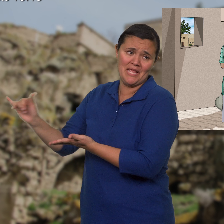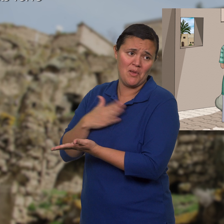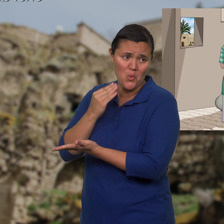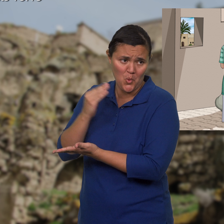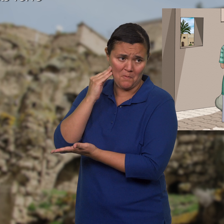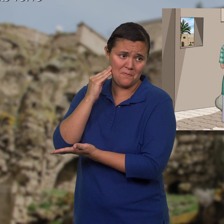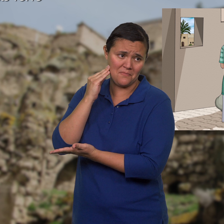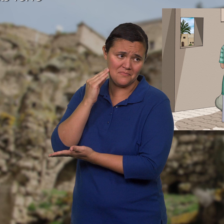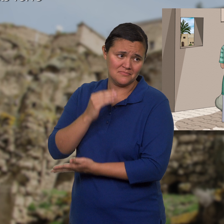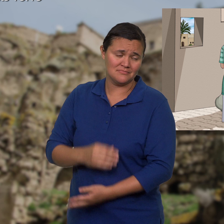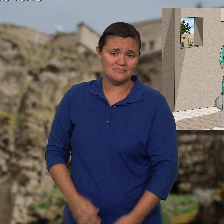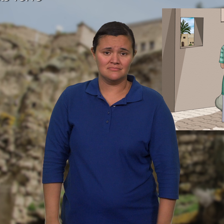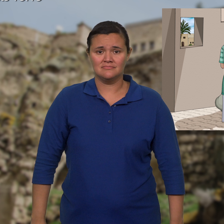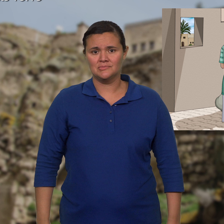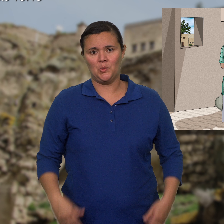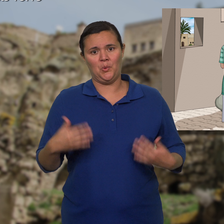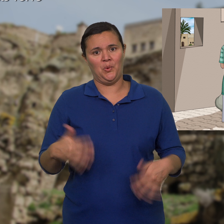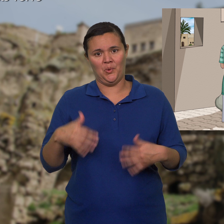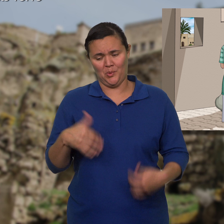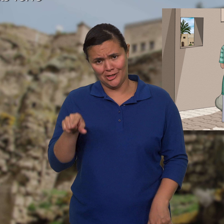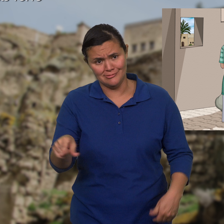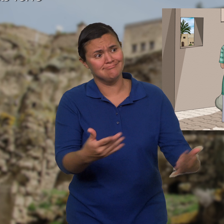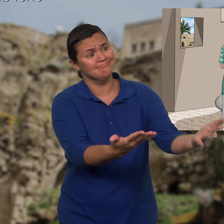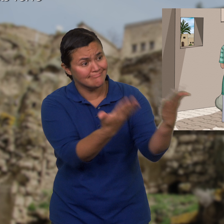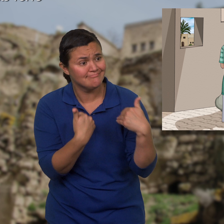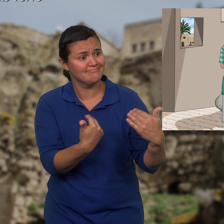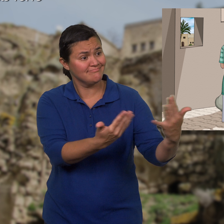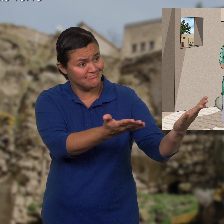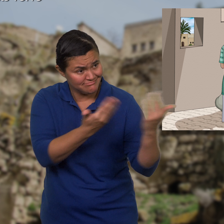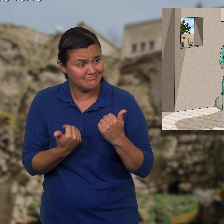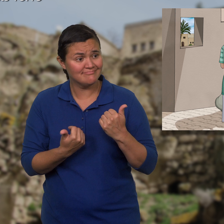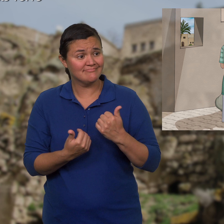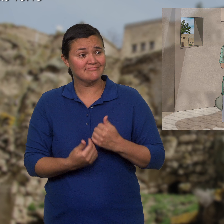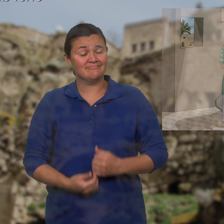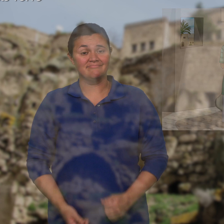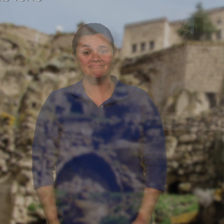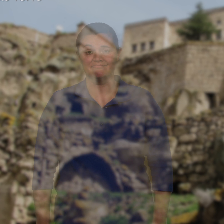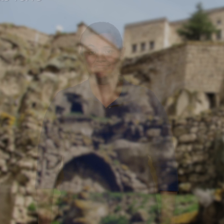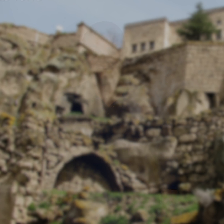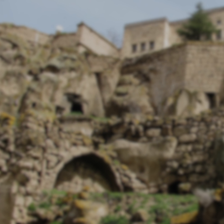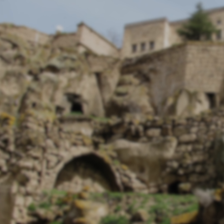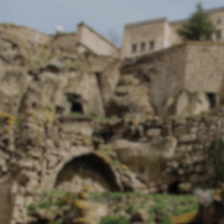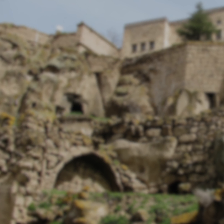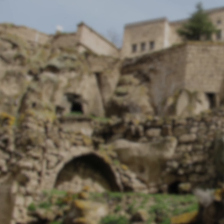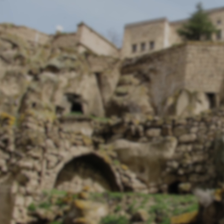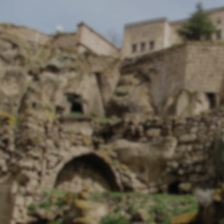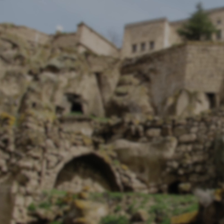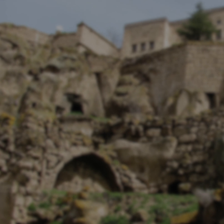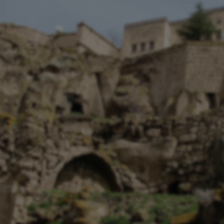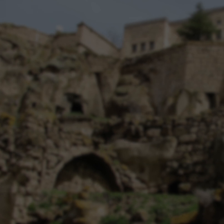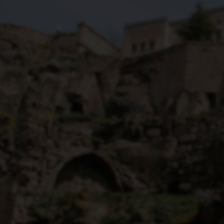And she persuaded us.